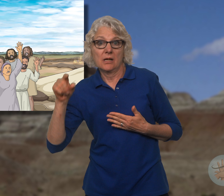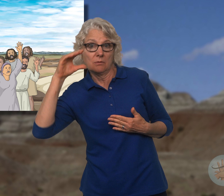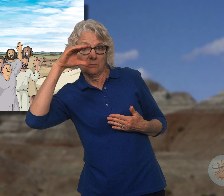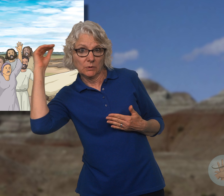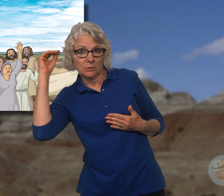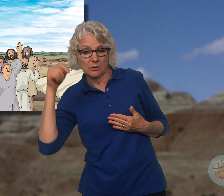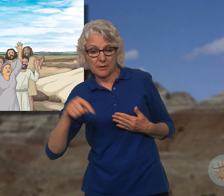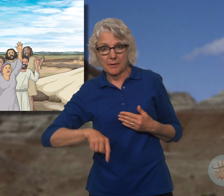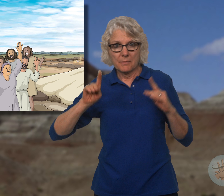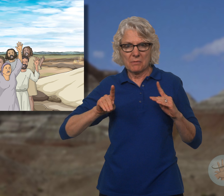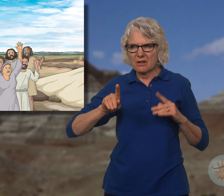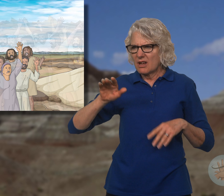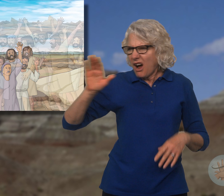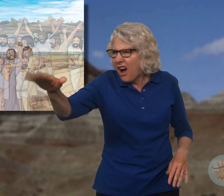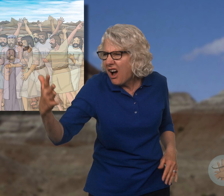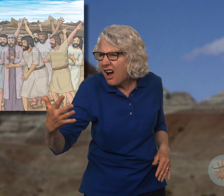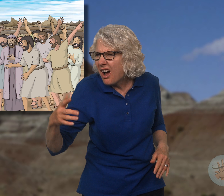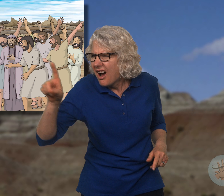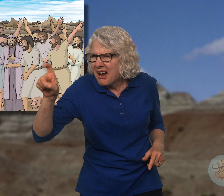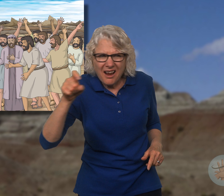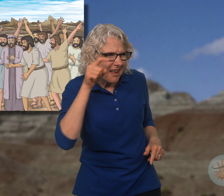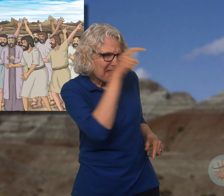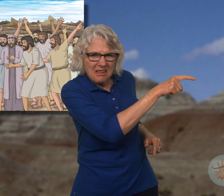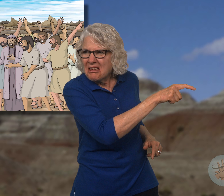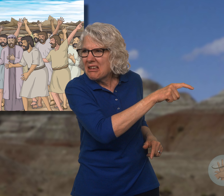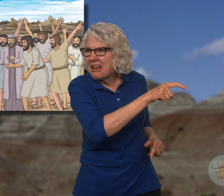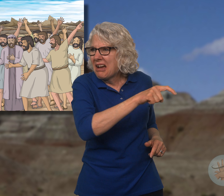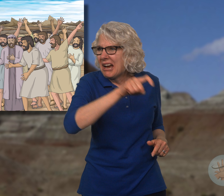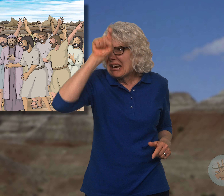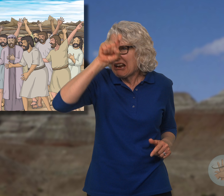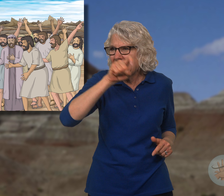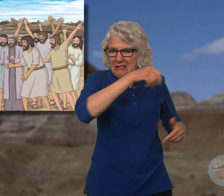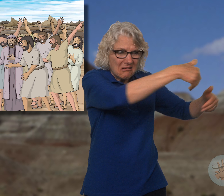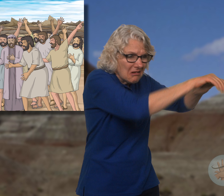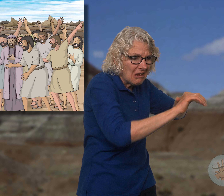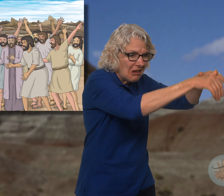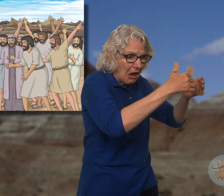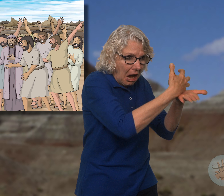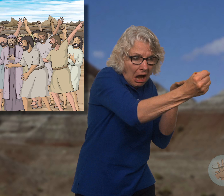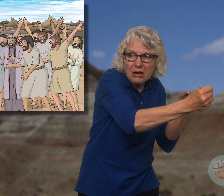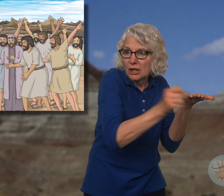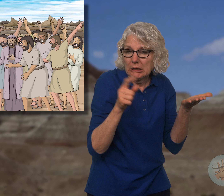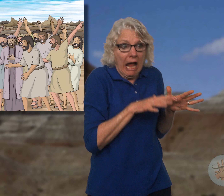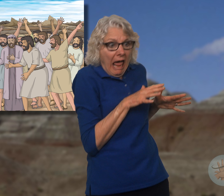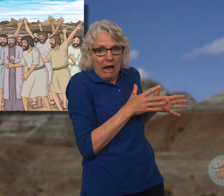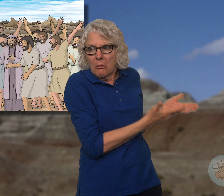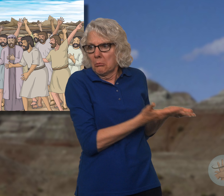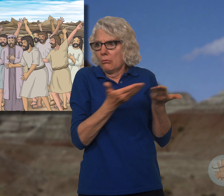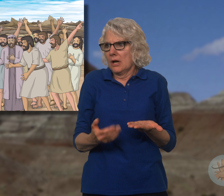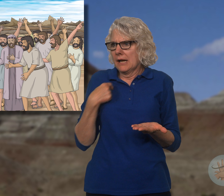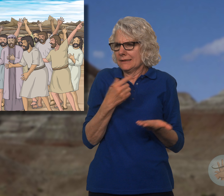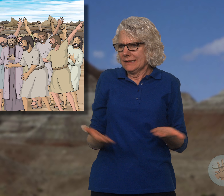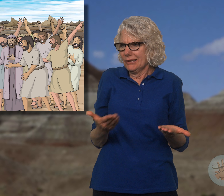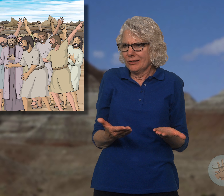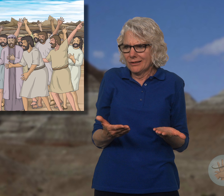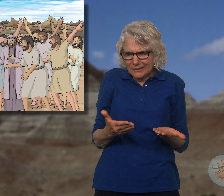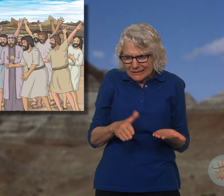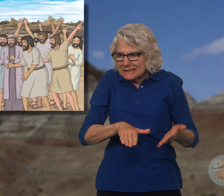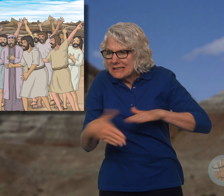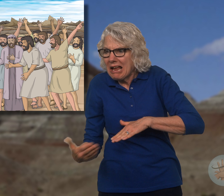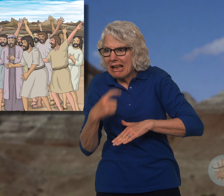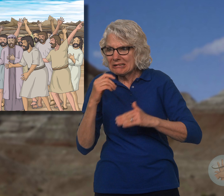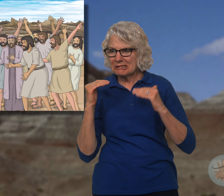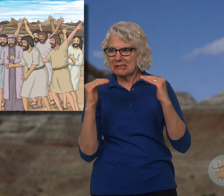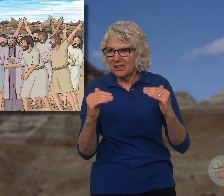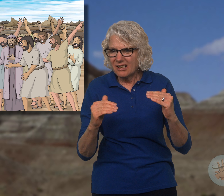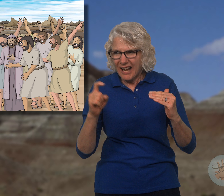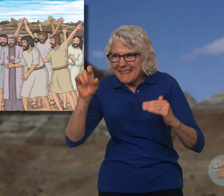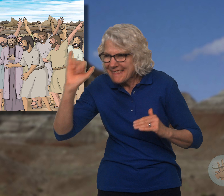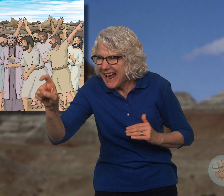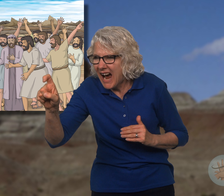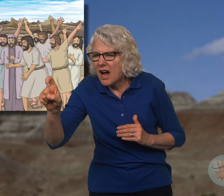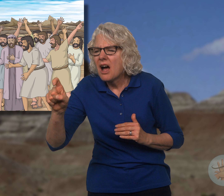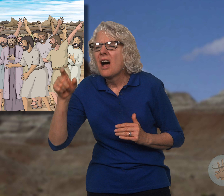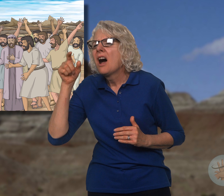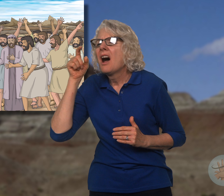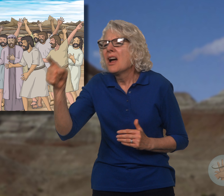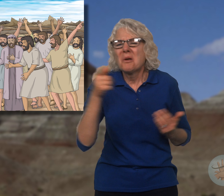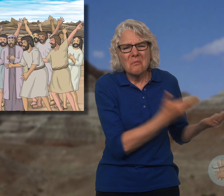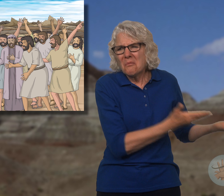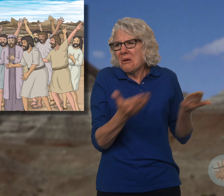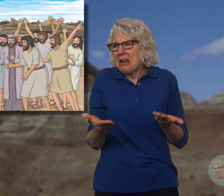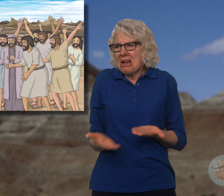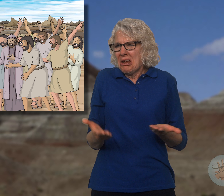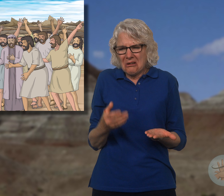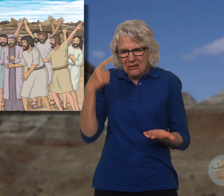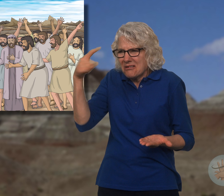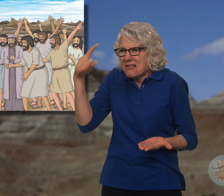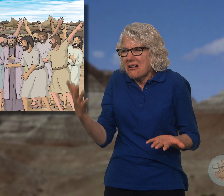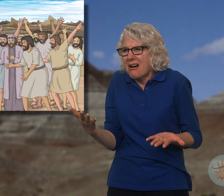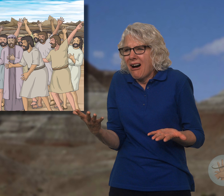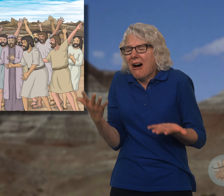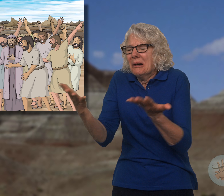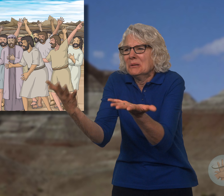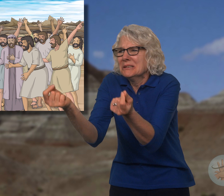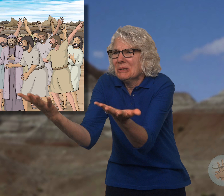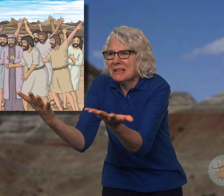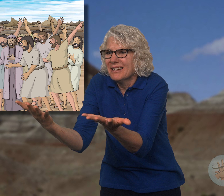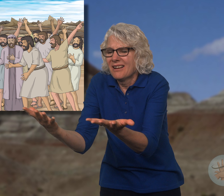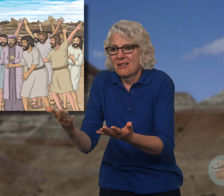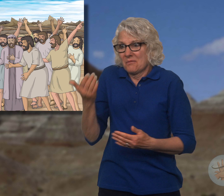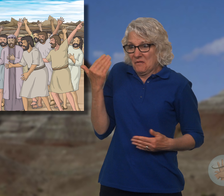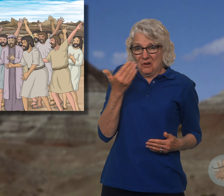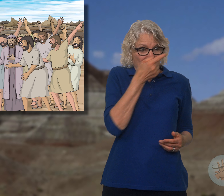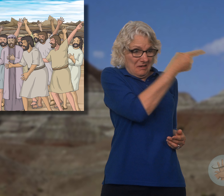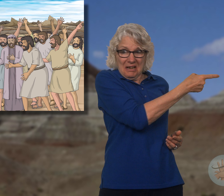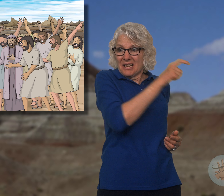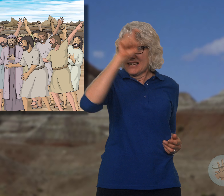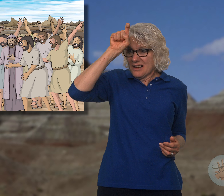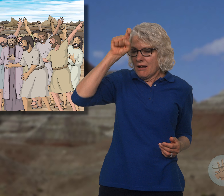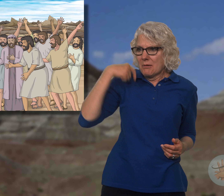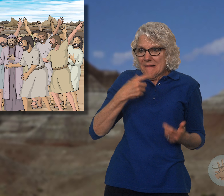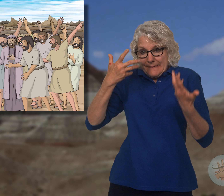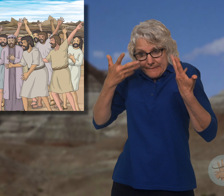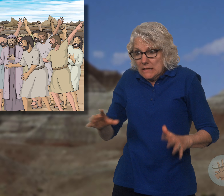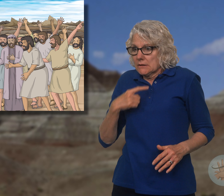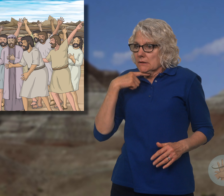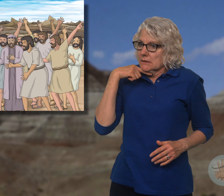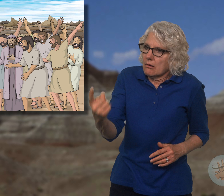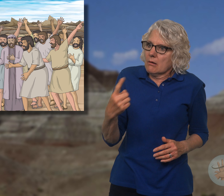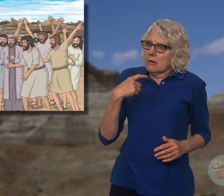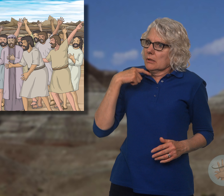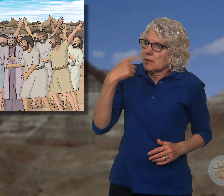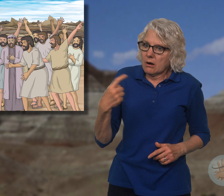They said to Moses, “Was it because there were no graves in Egypt that you brought us into the wilderness to die? What have you done to us by bringing us out of Egypt?